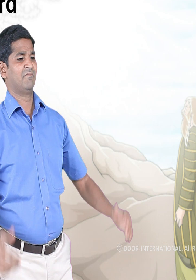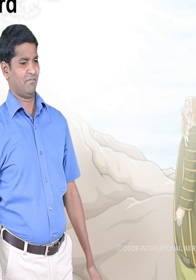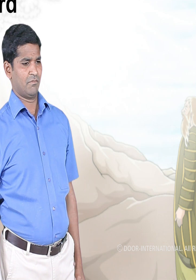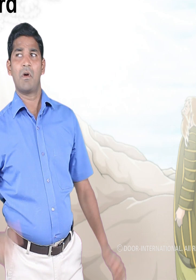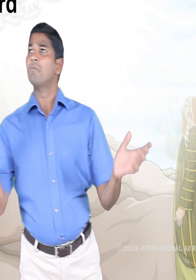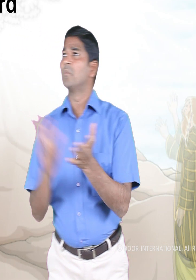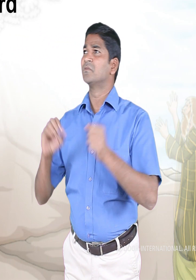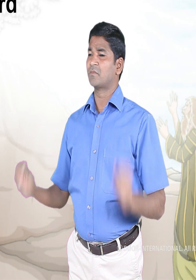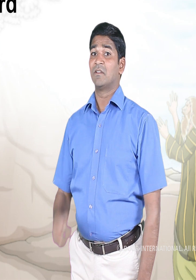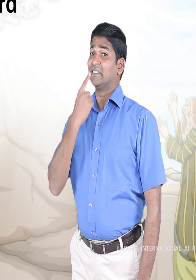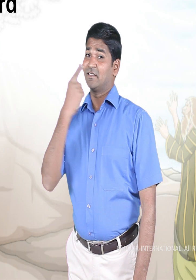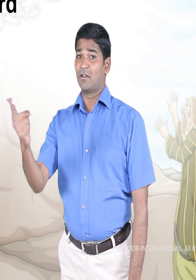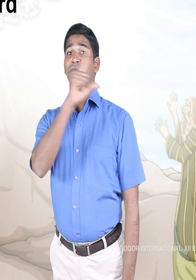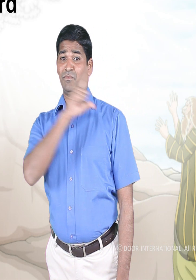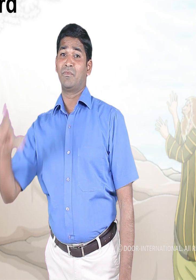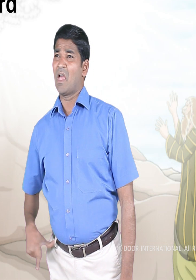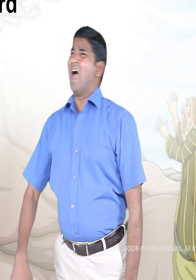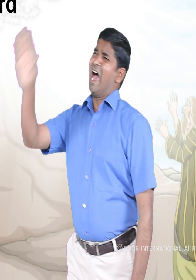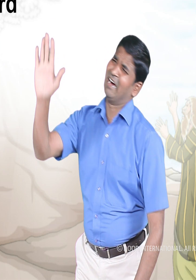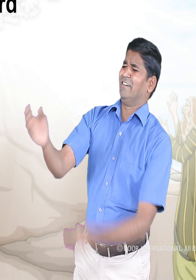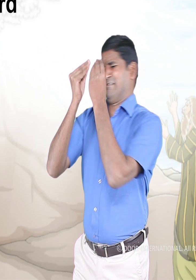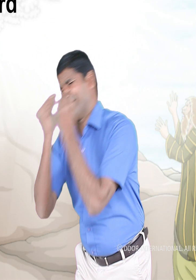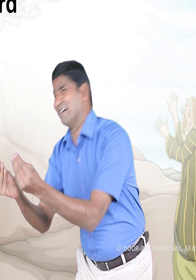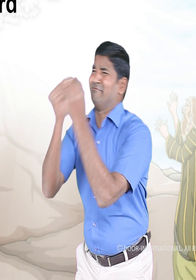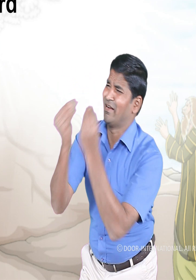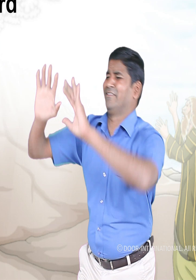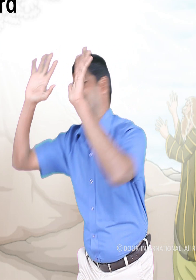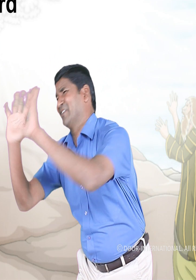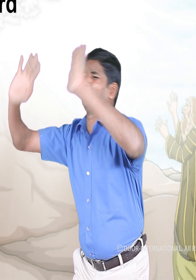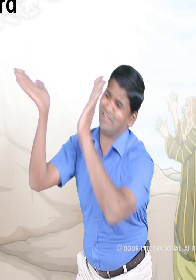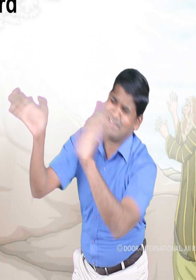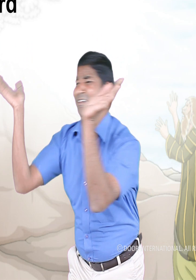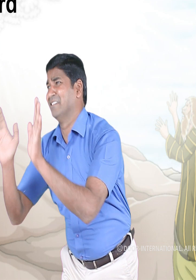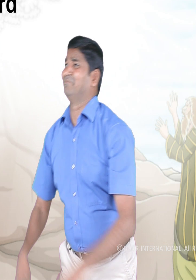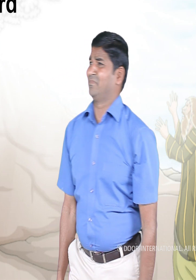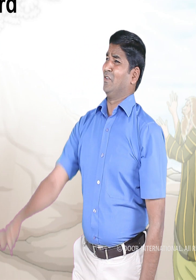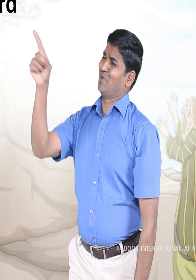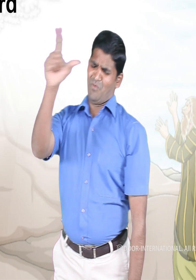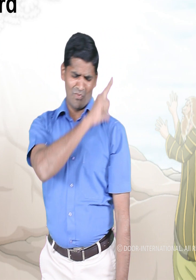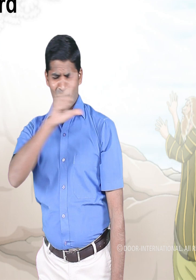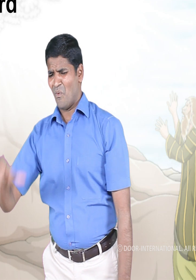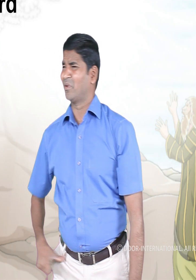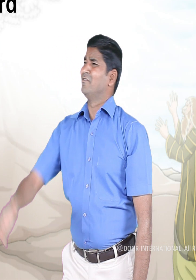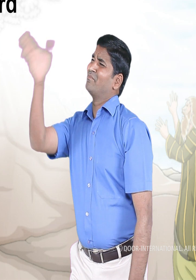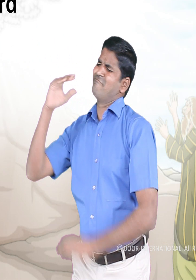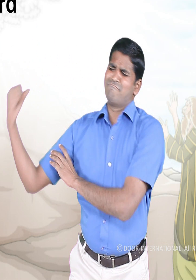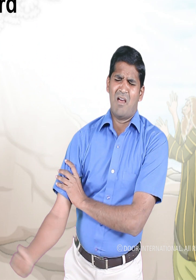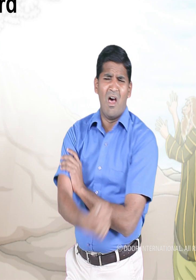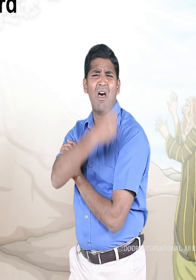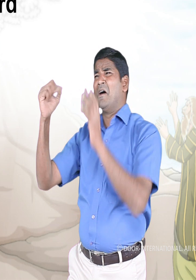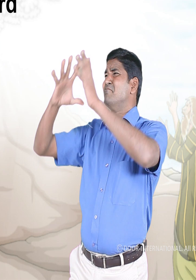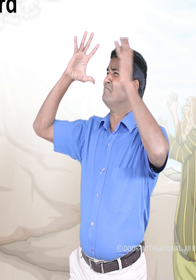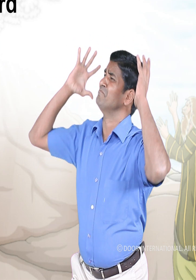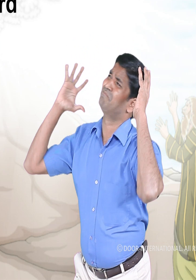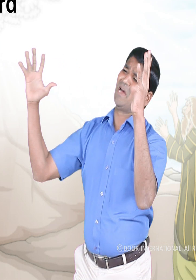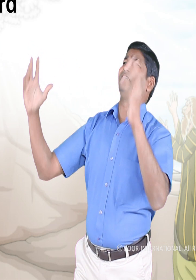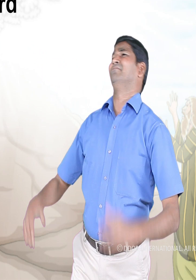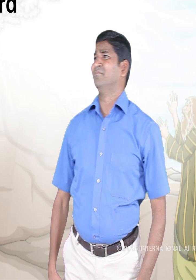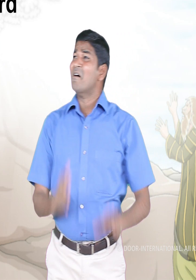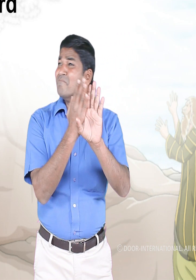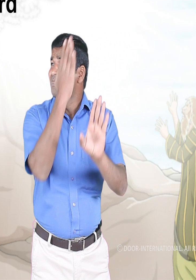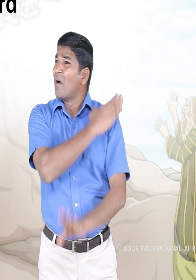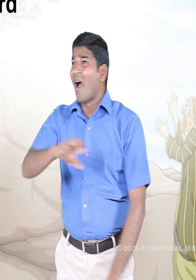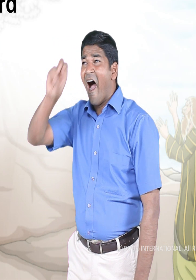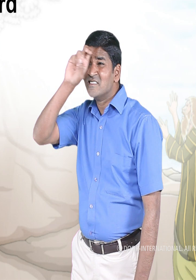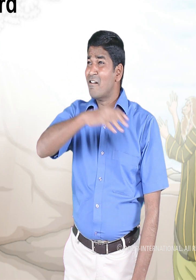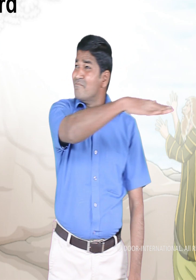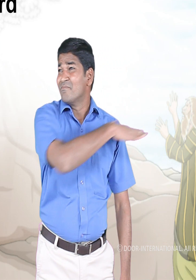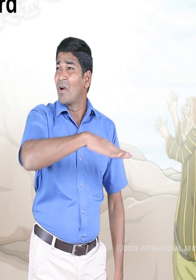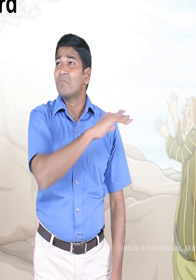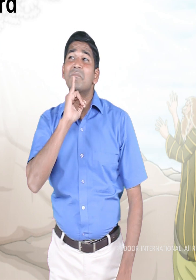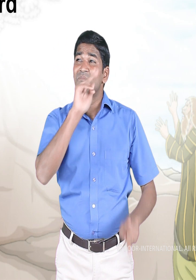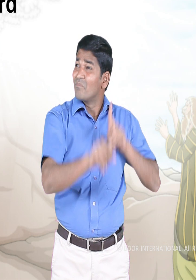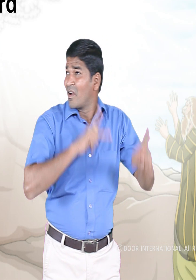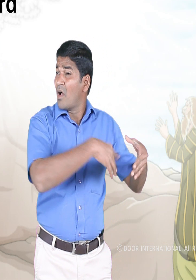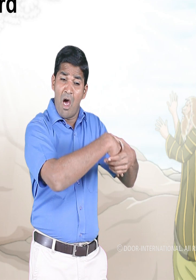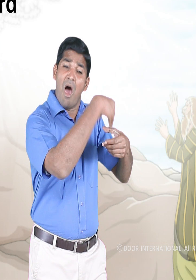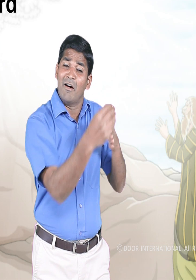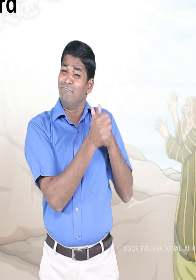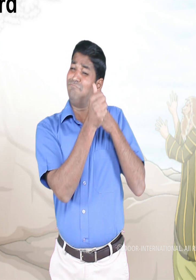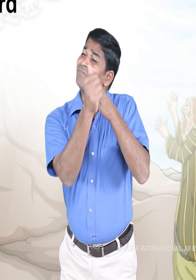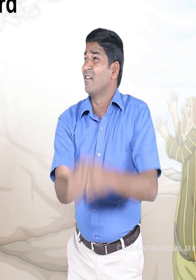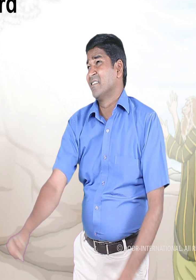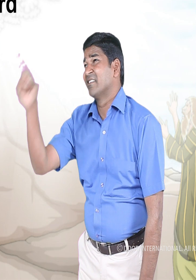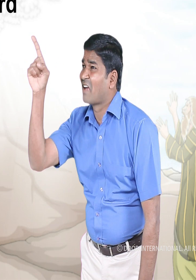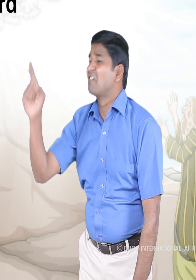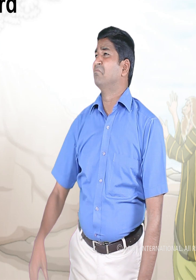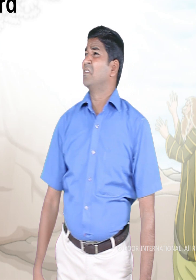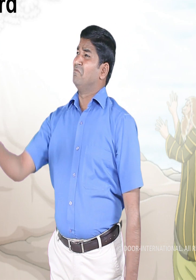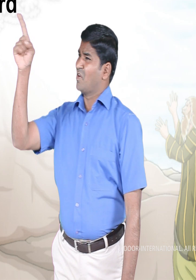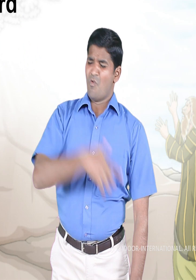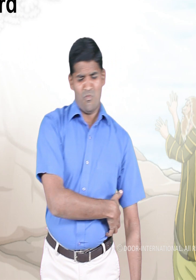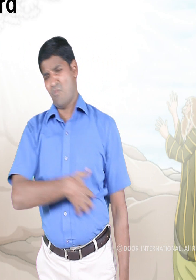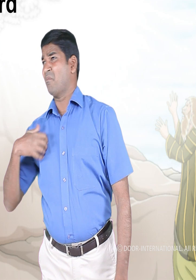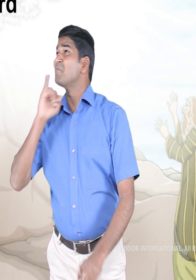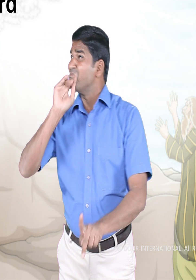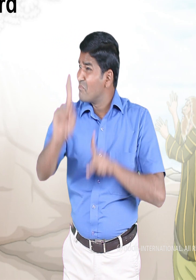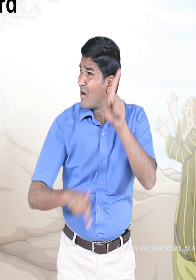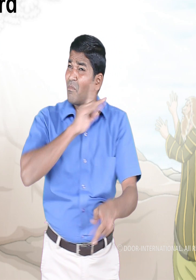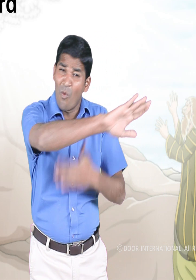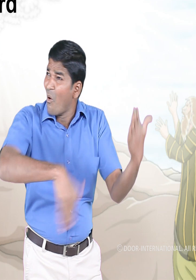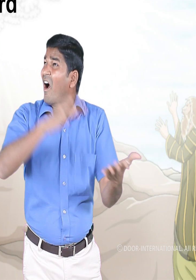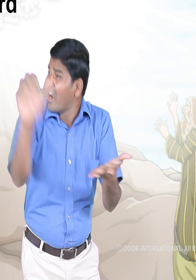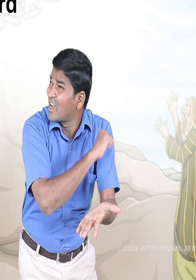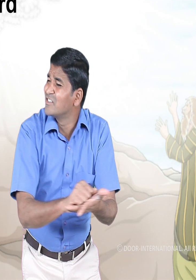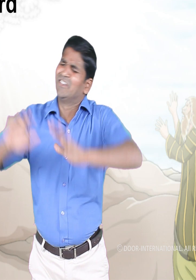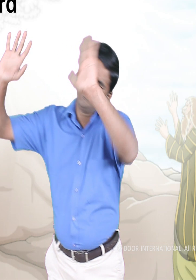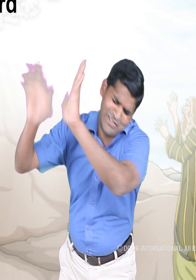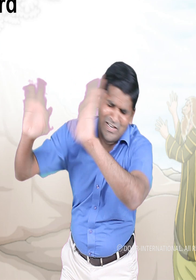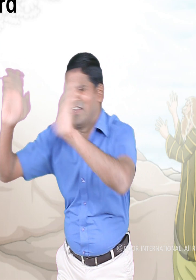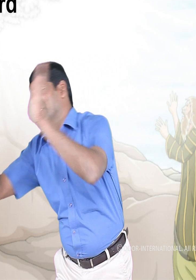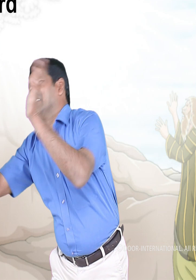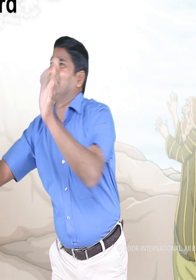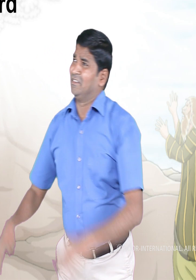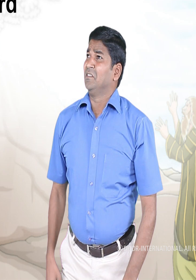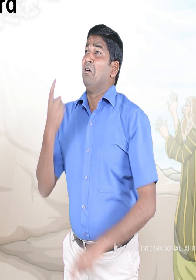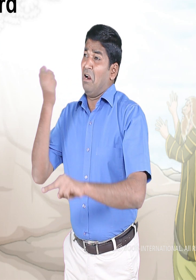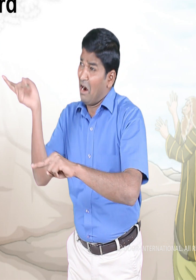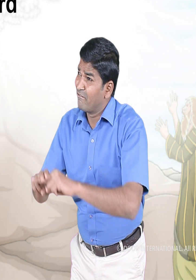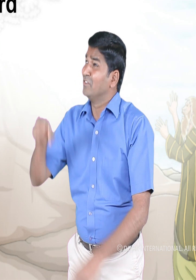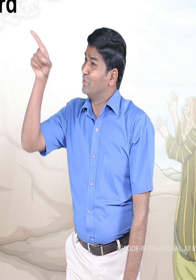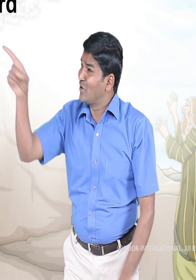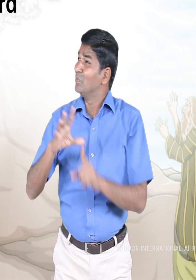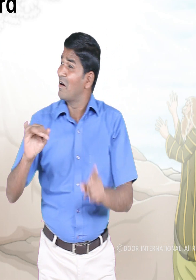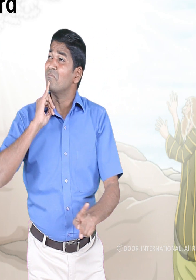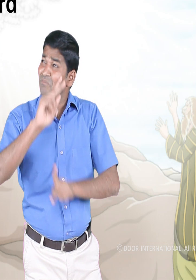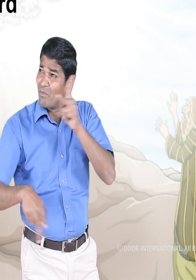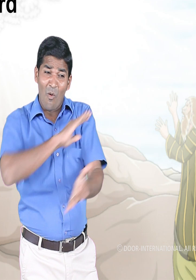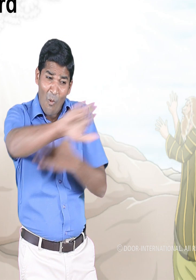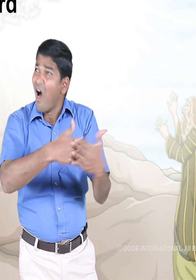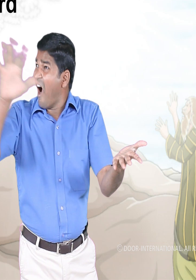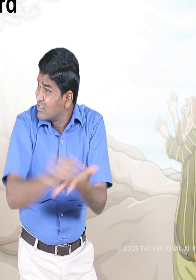But Moses sought the favor of the LORD his God, saying, “O LORD, why does Your anger burn against Your people, whom You brought out of the land of Egypt with great power and a mighty hand?